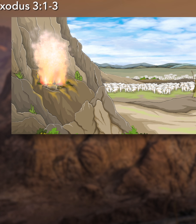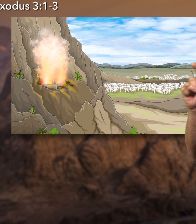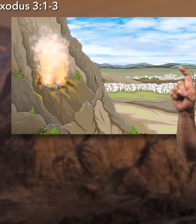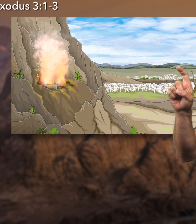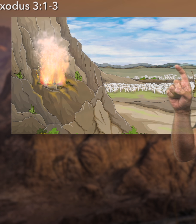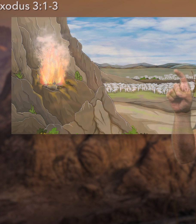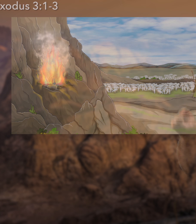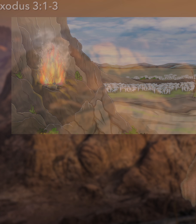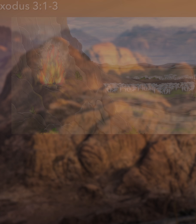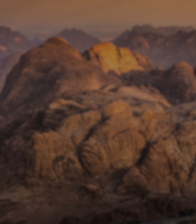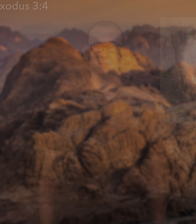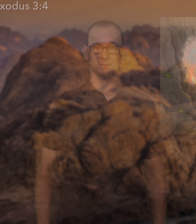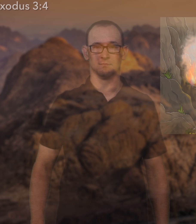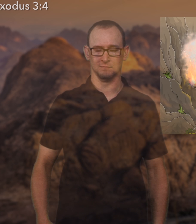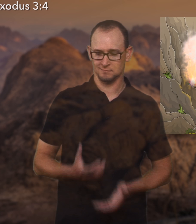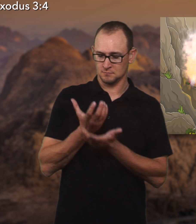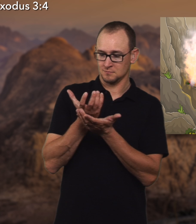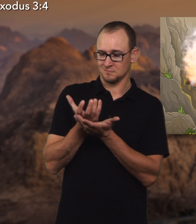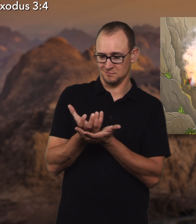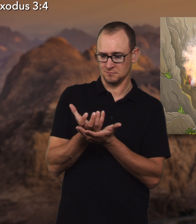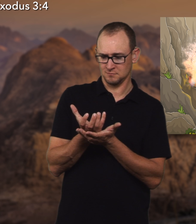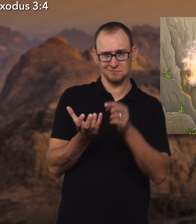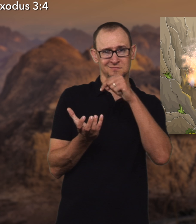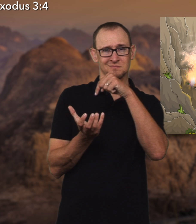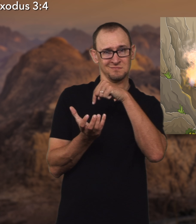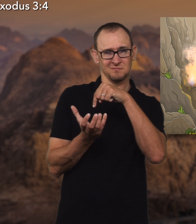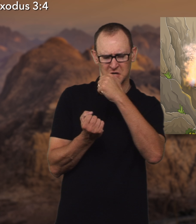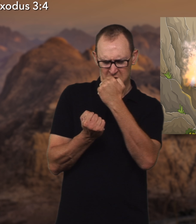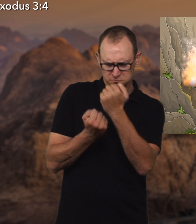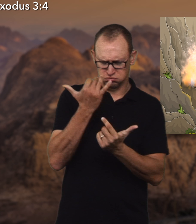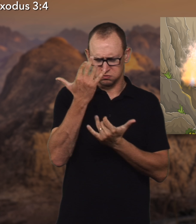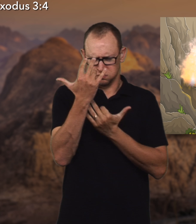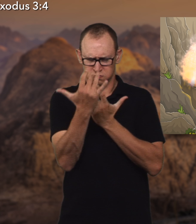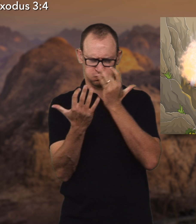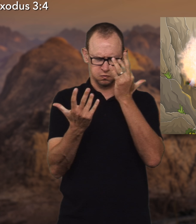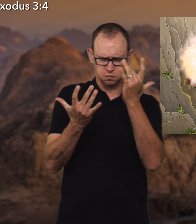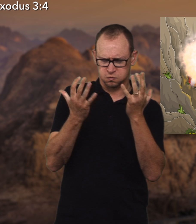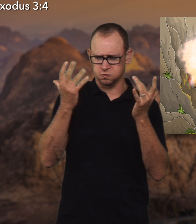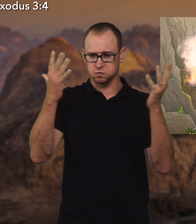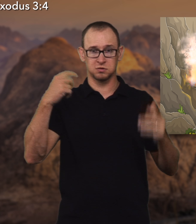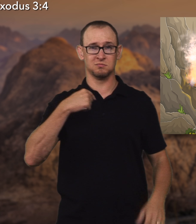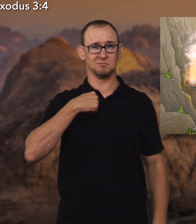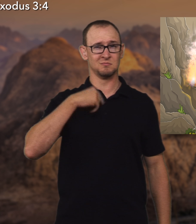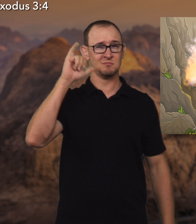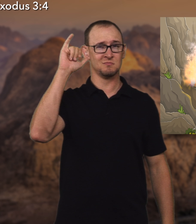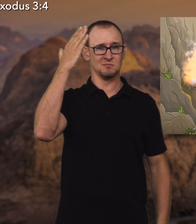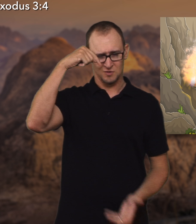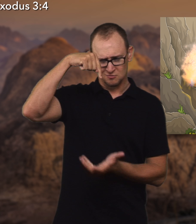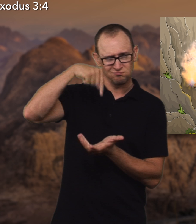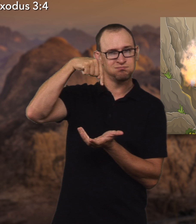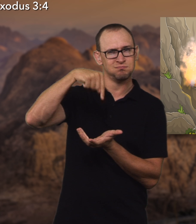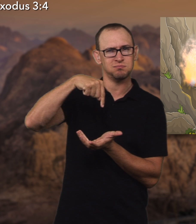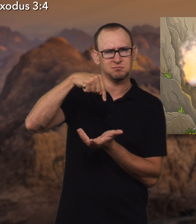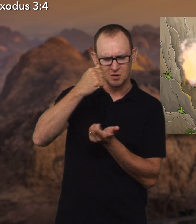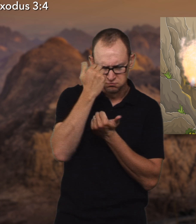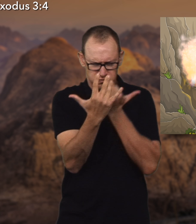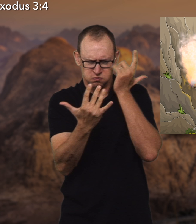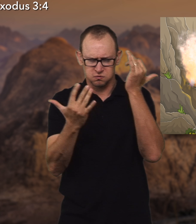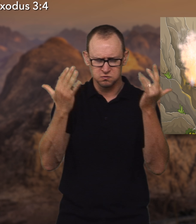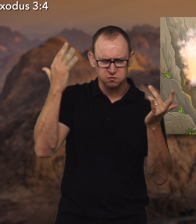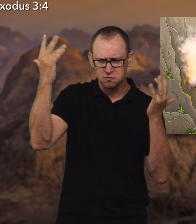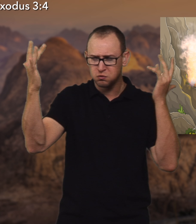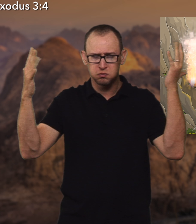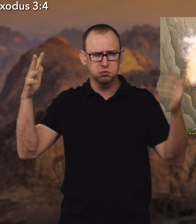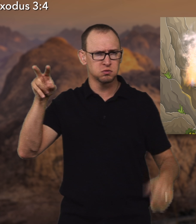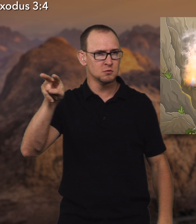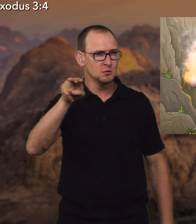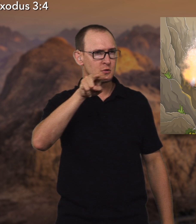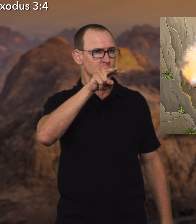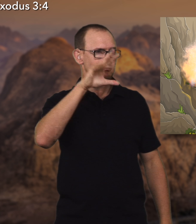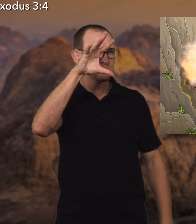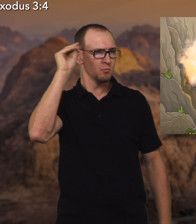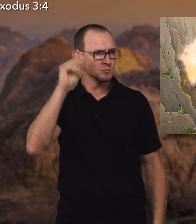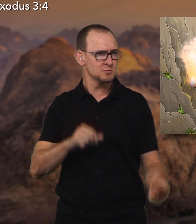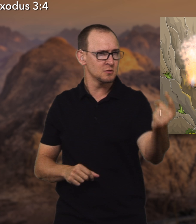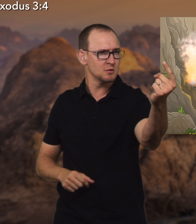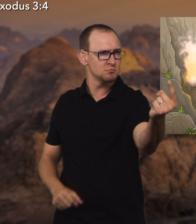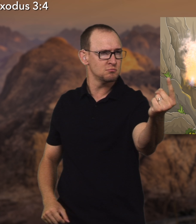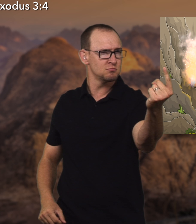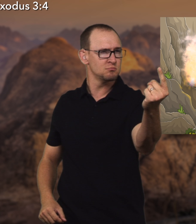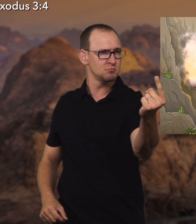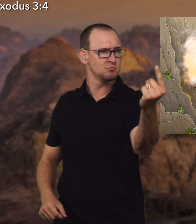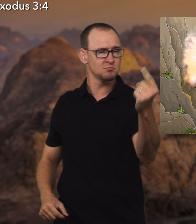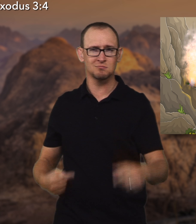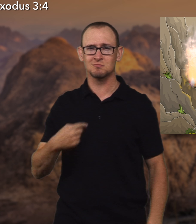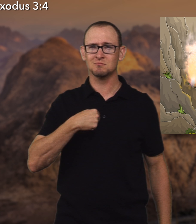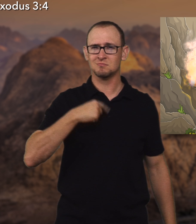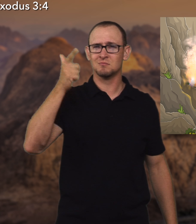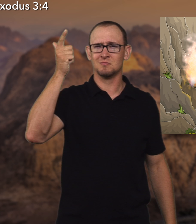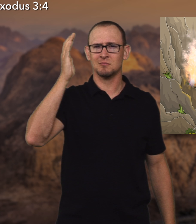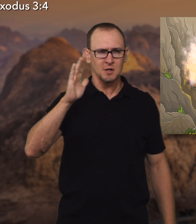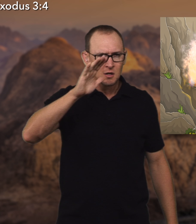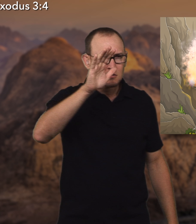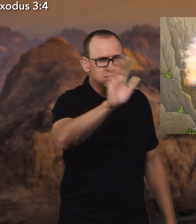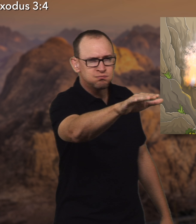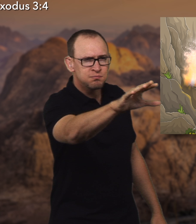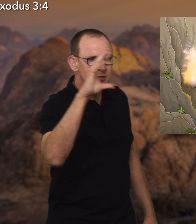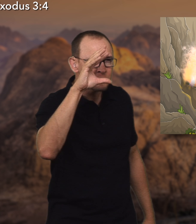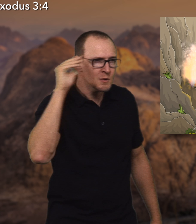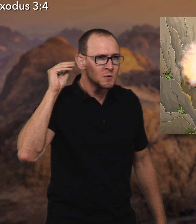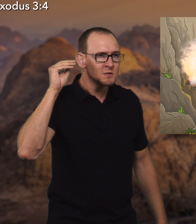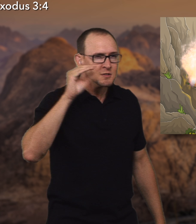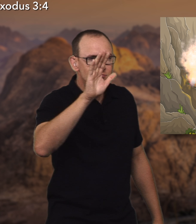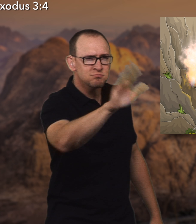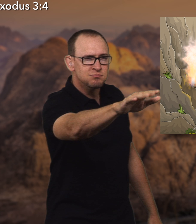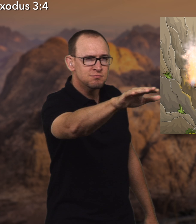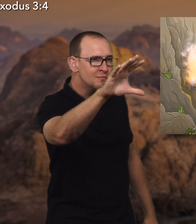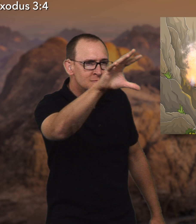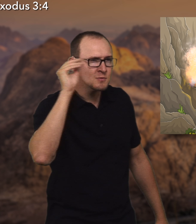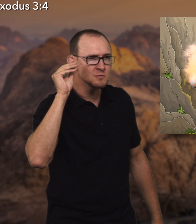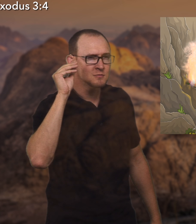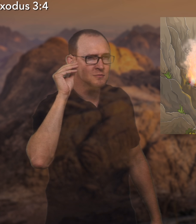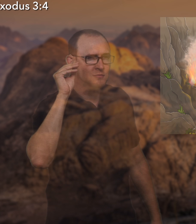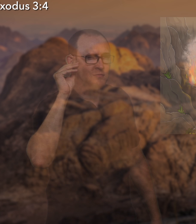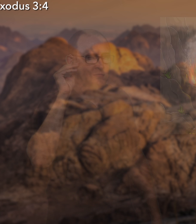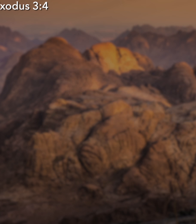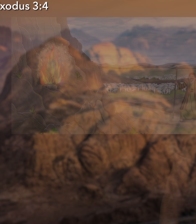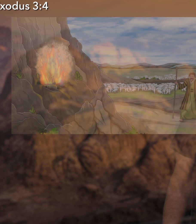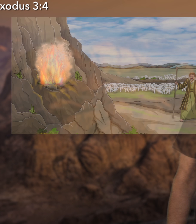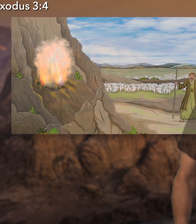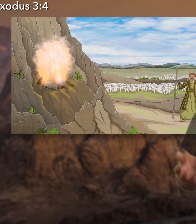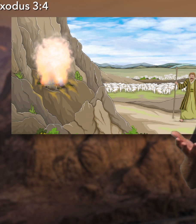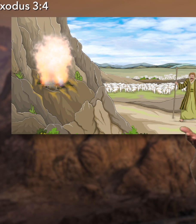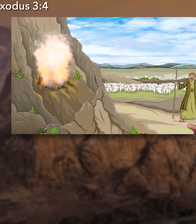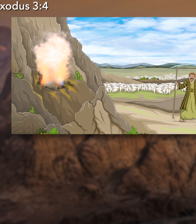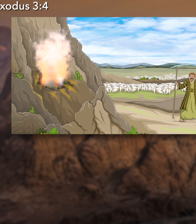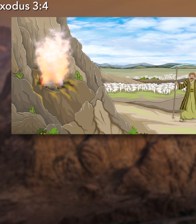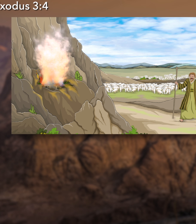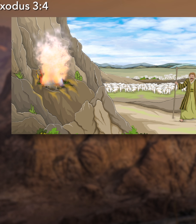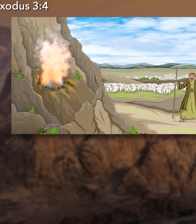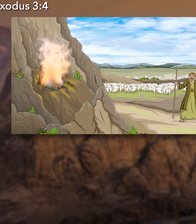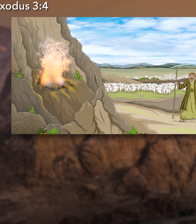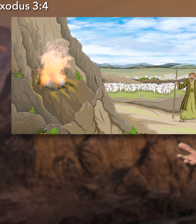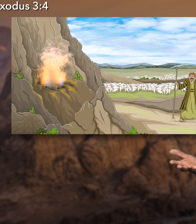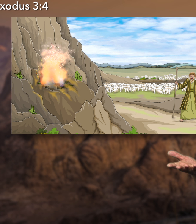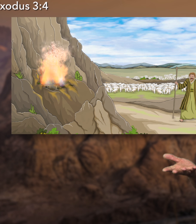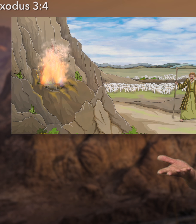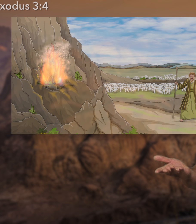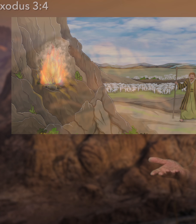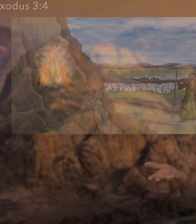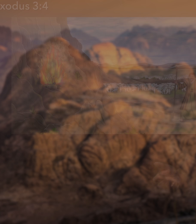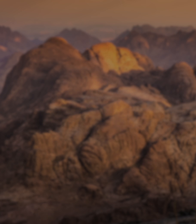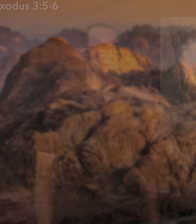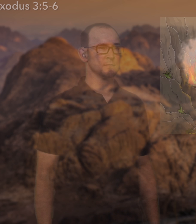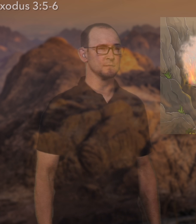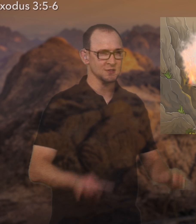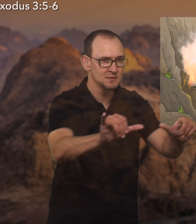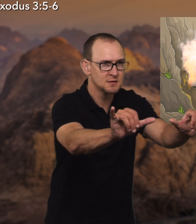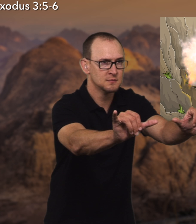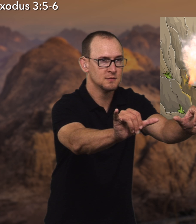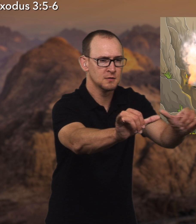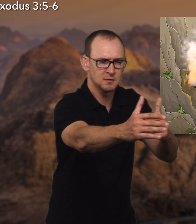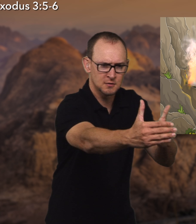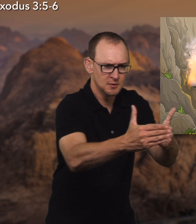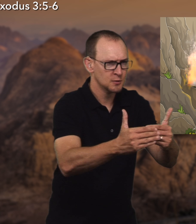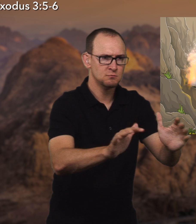When the LORD saw that he had gone over to look, God called out to him from within the bush, “Moses, Moses!” “Here I am,” he answered.